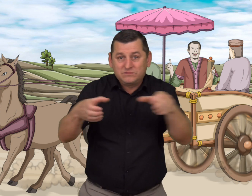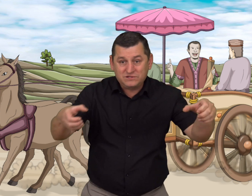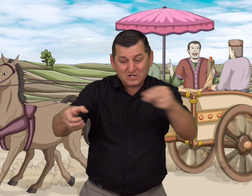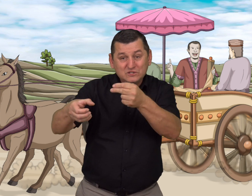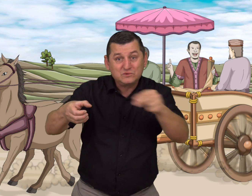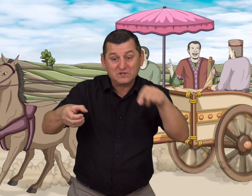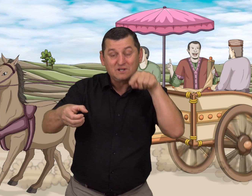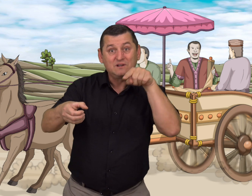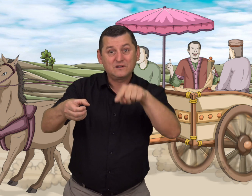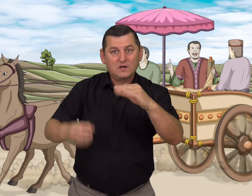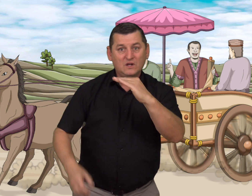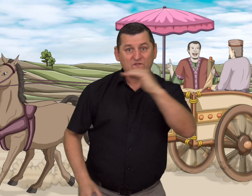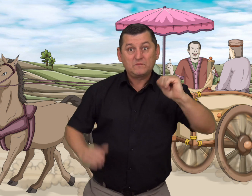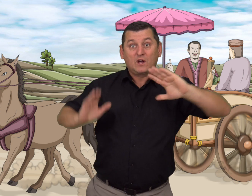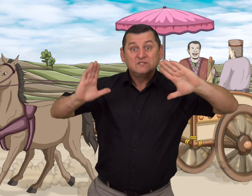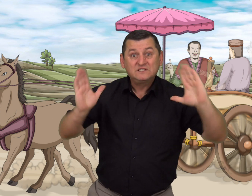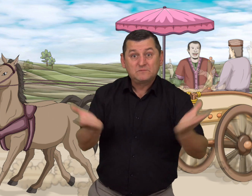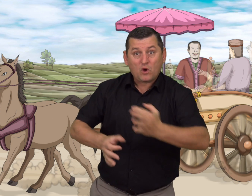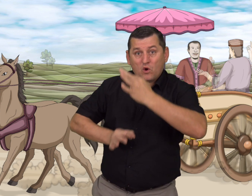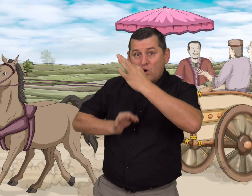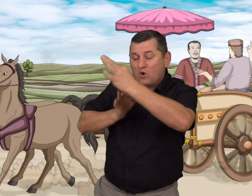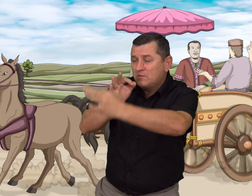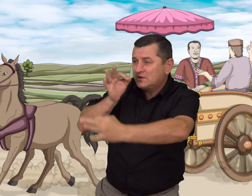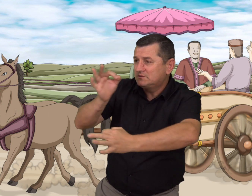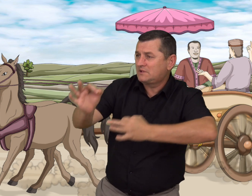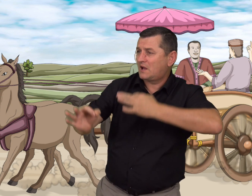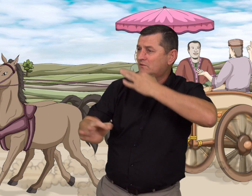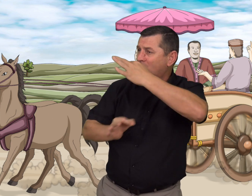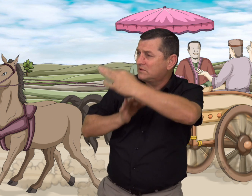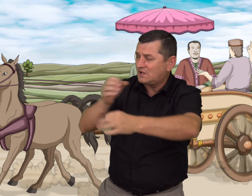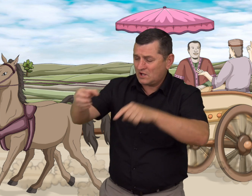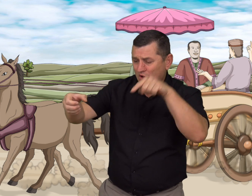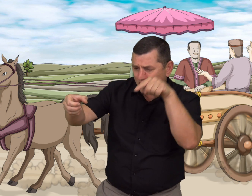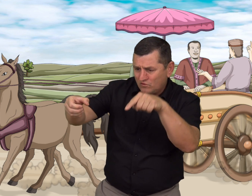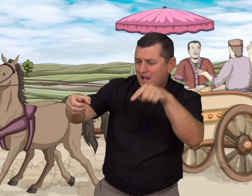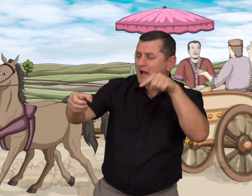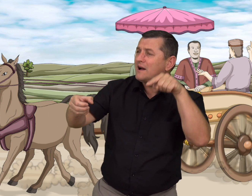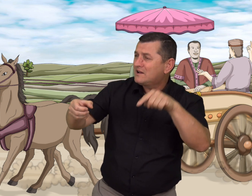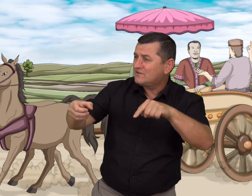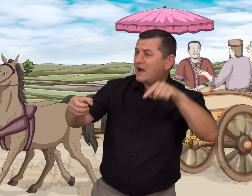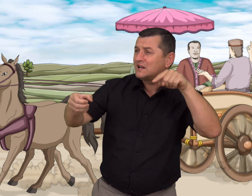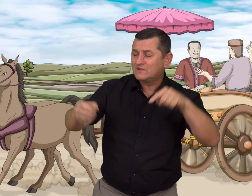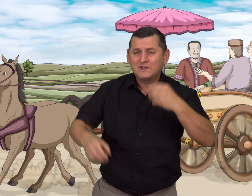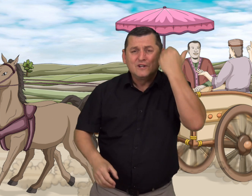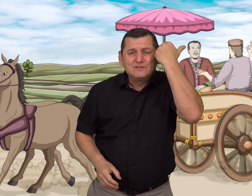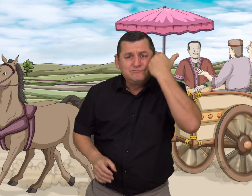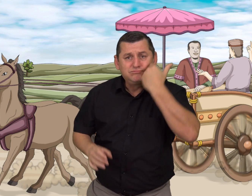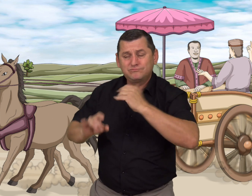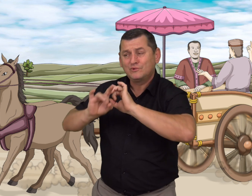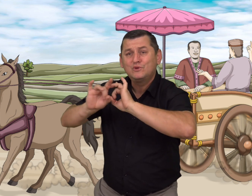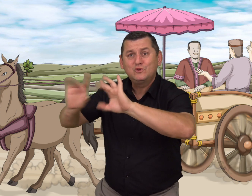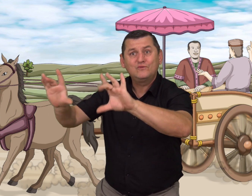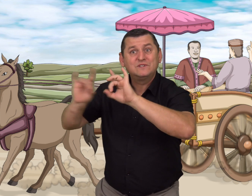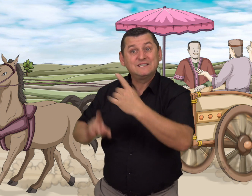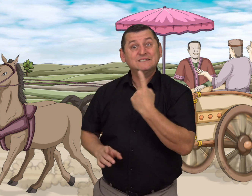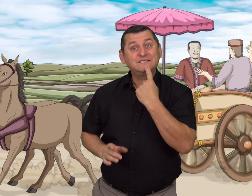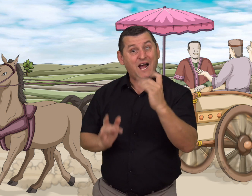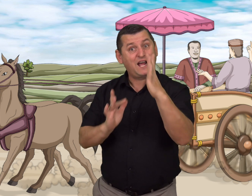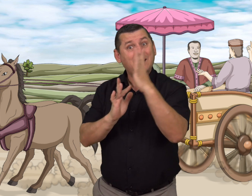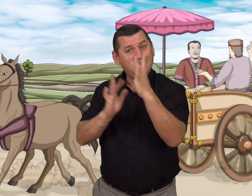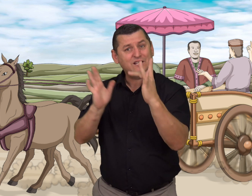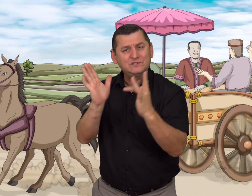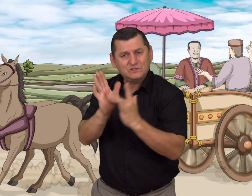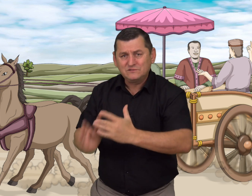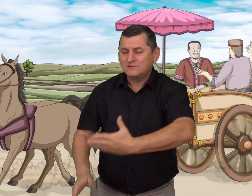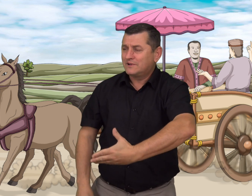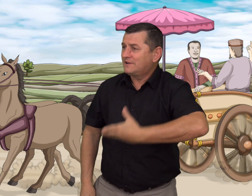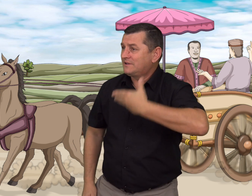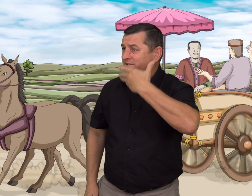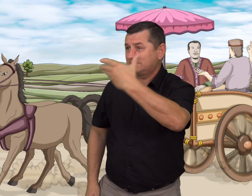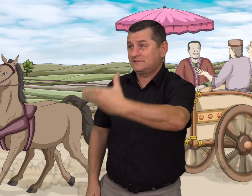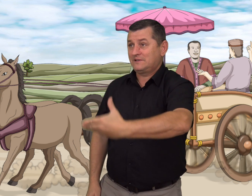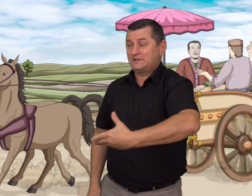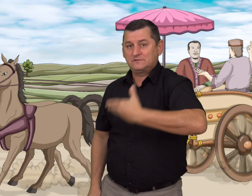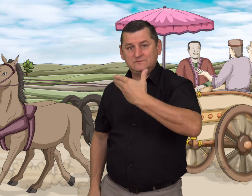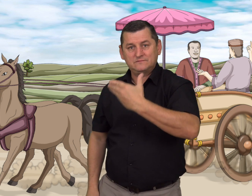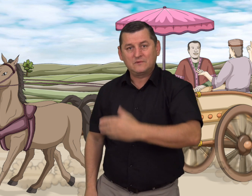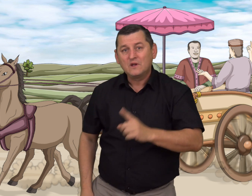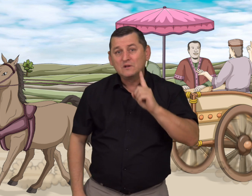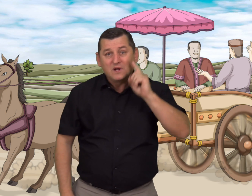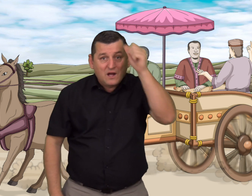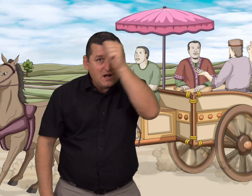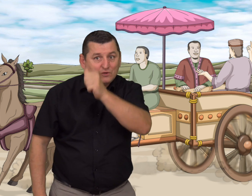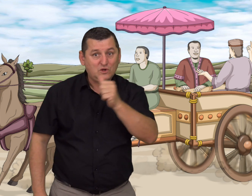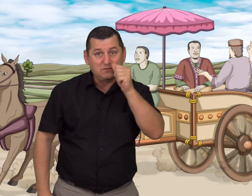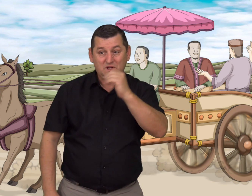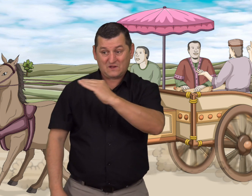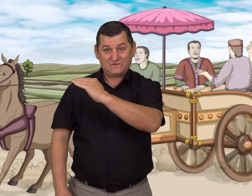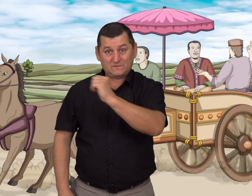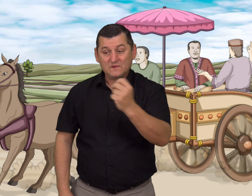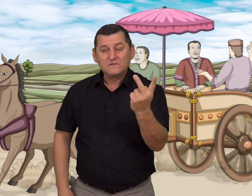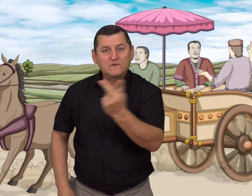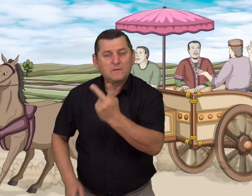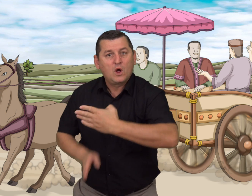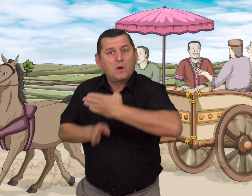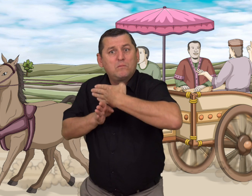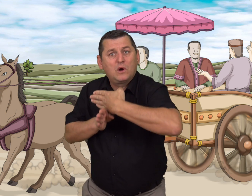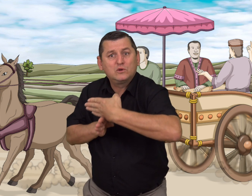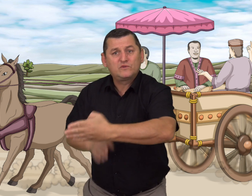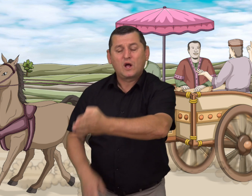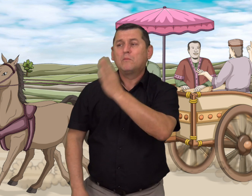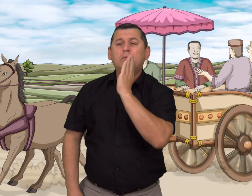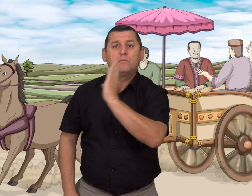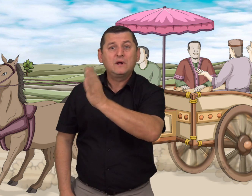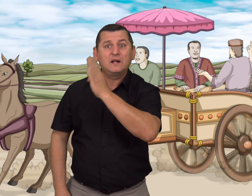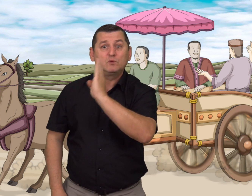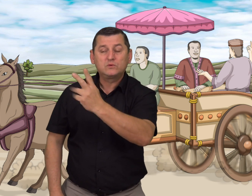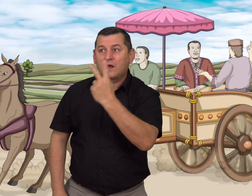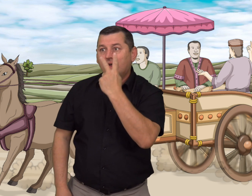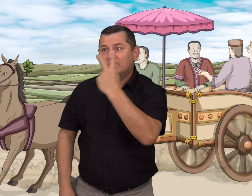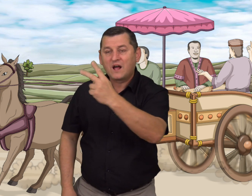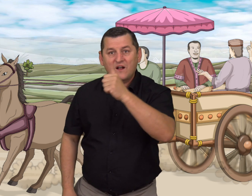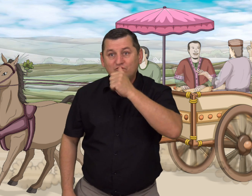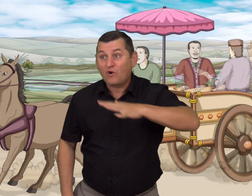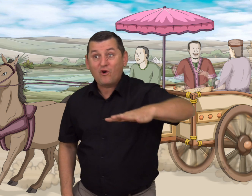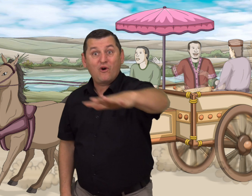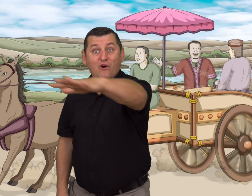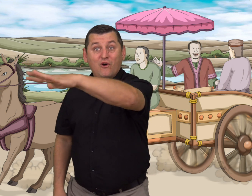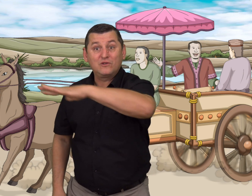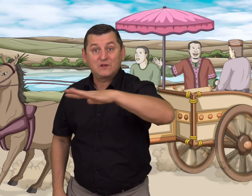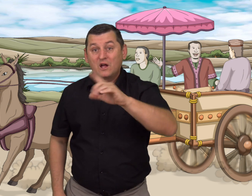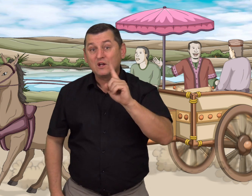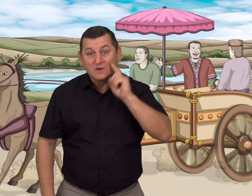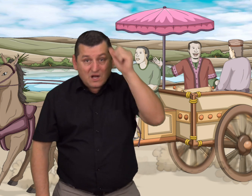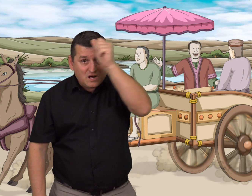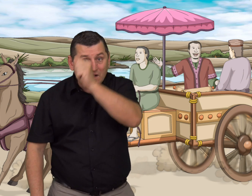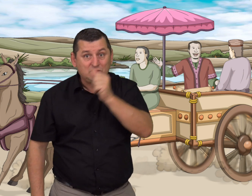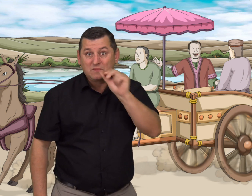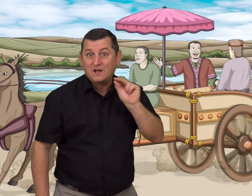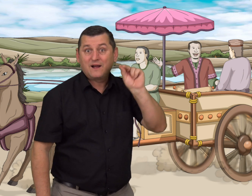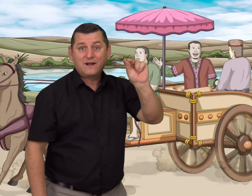Then Philip began with this very Scripture and told him the good news about Jesus.